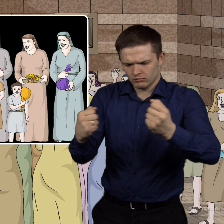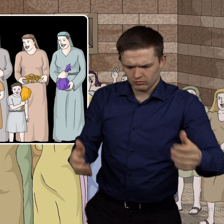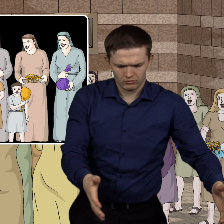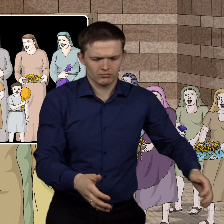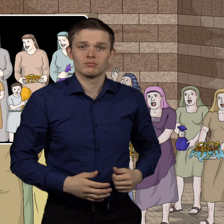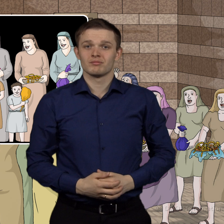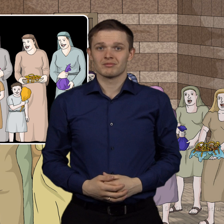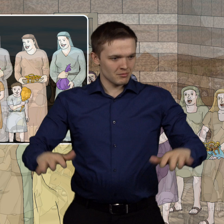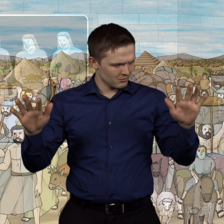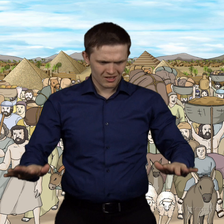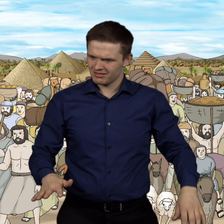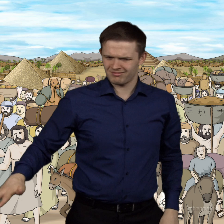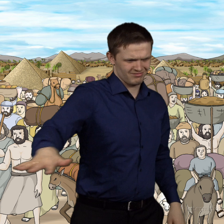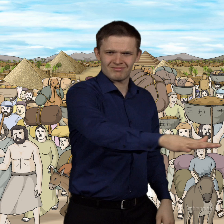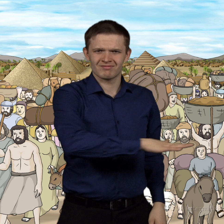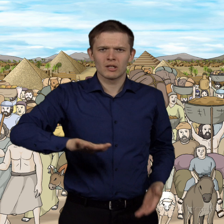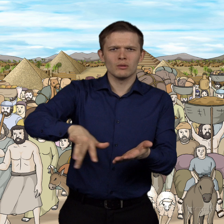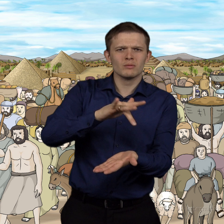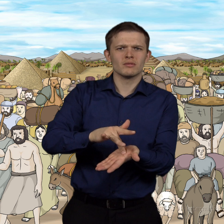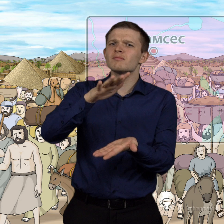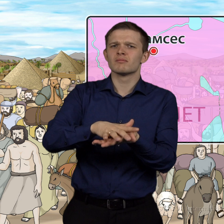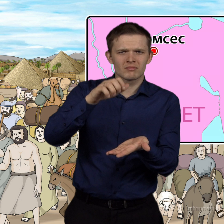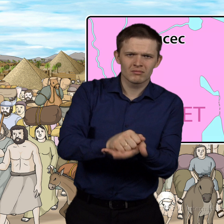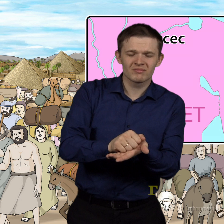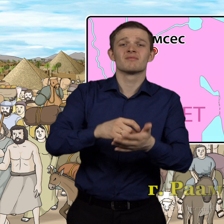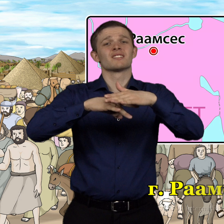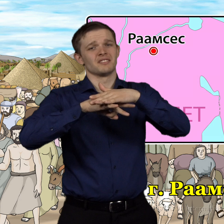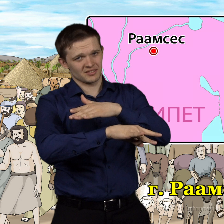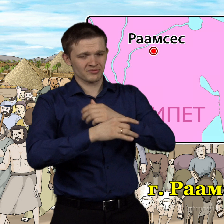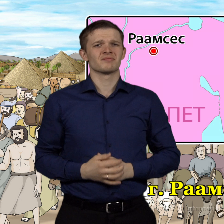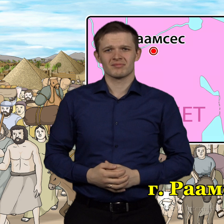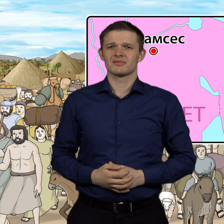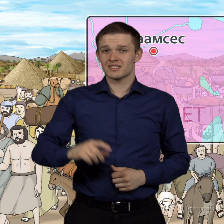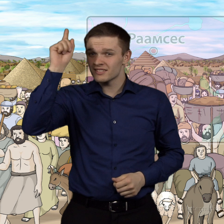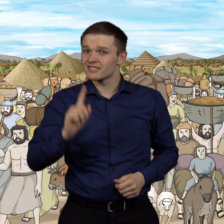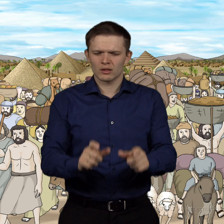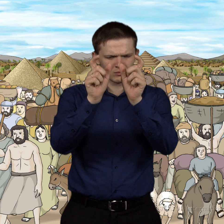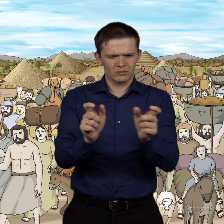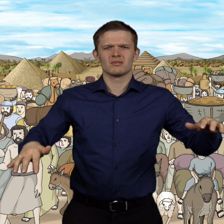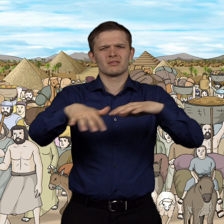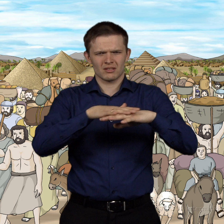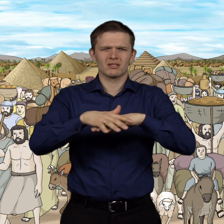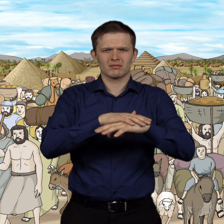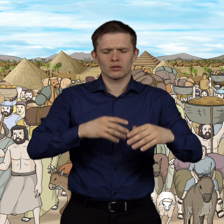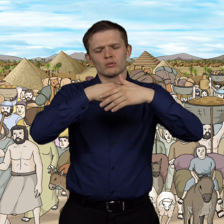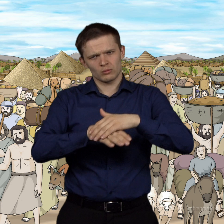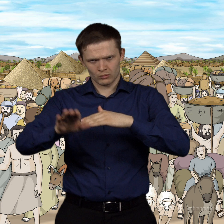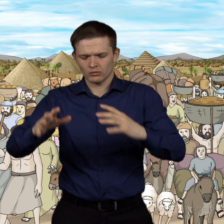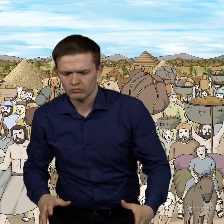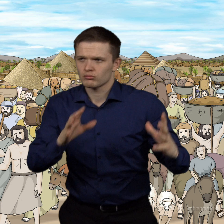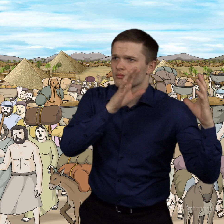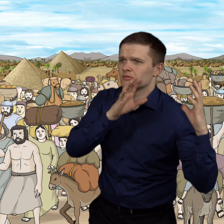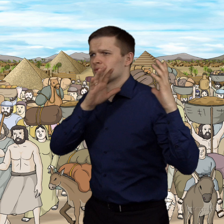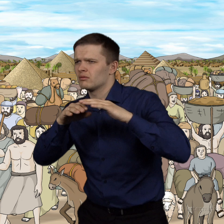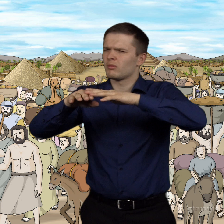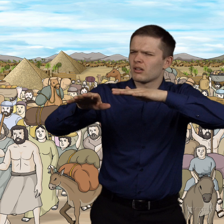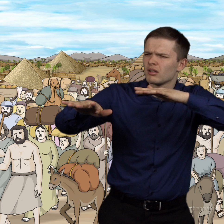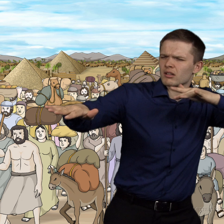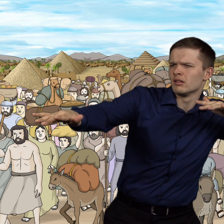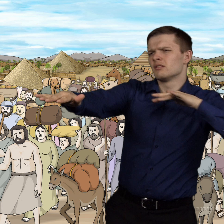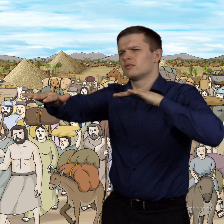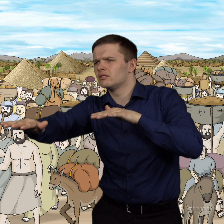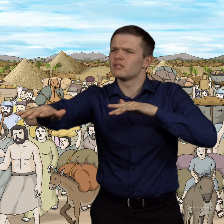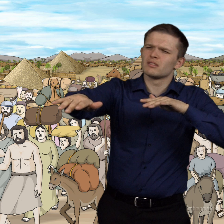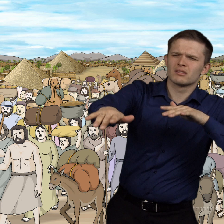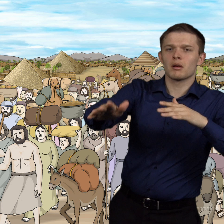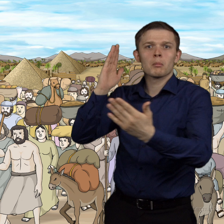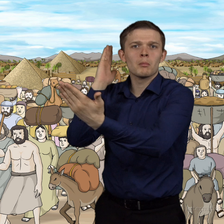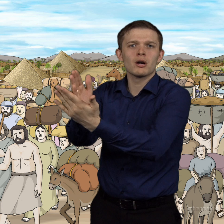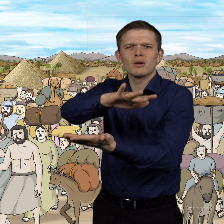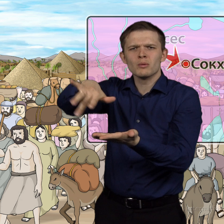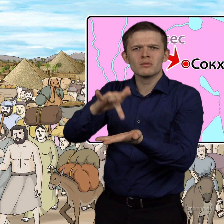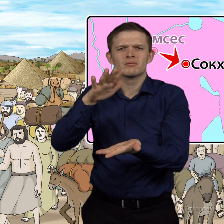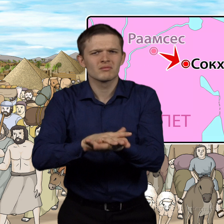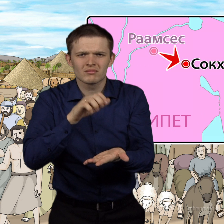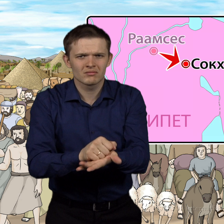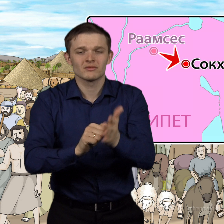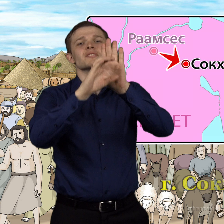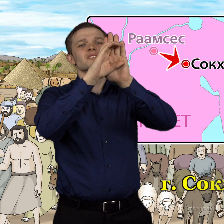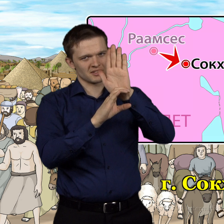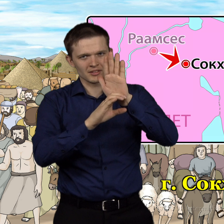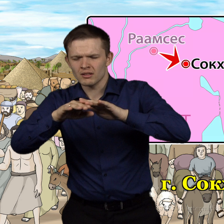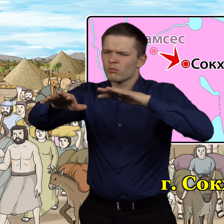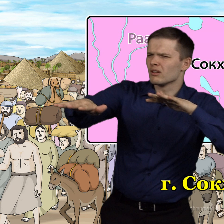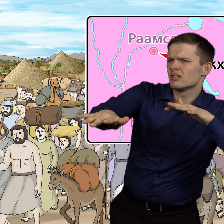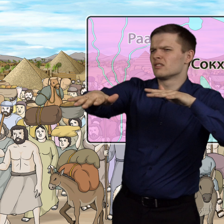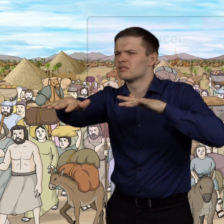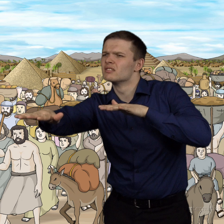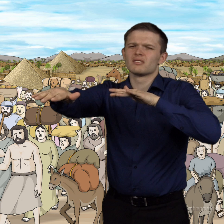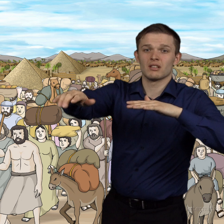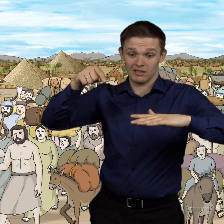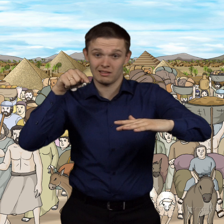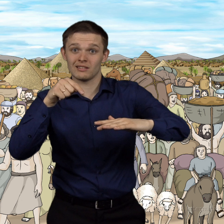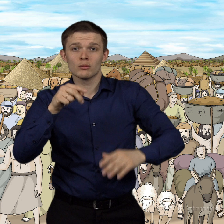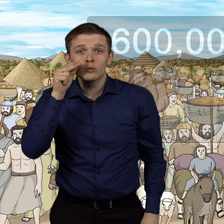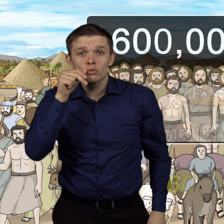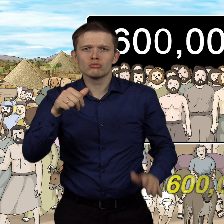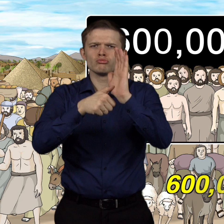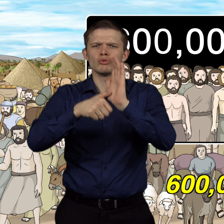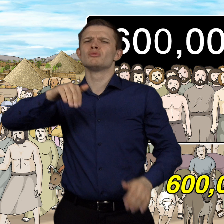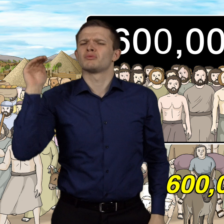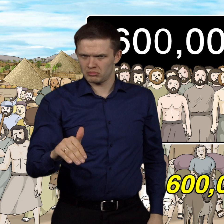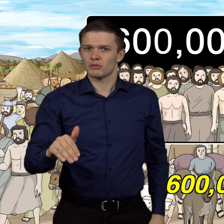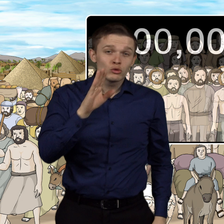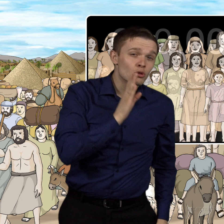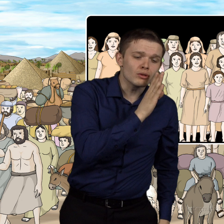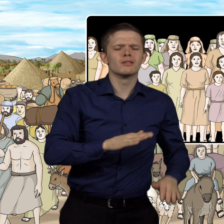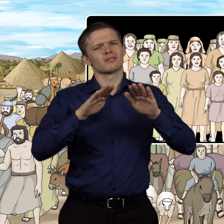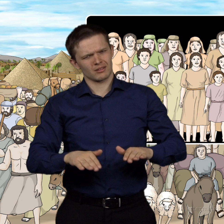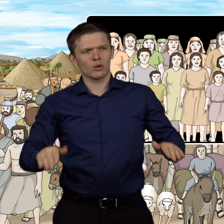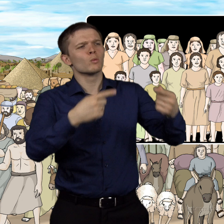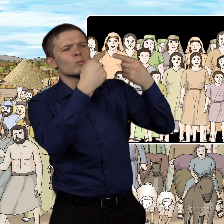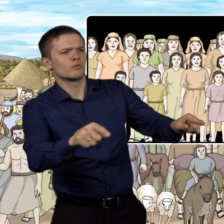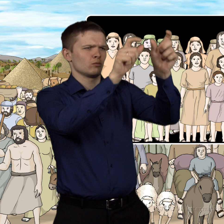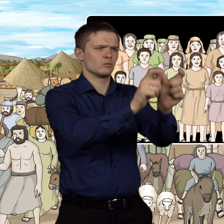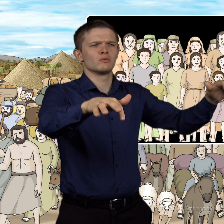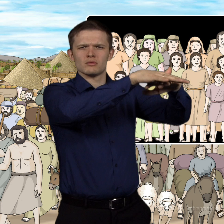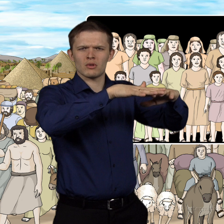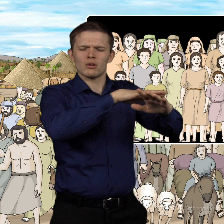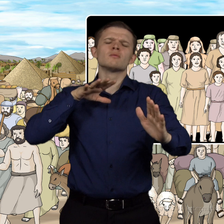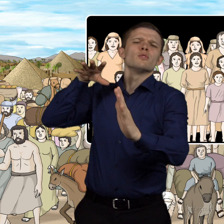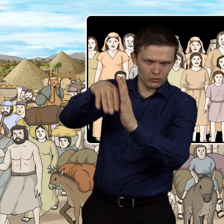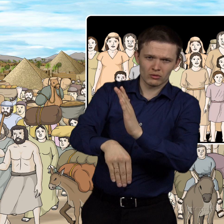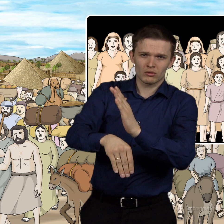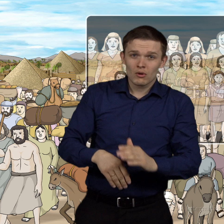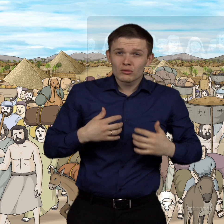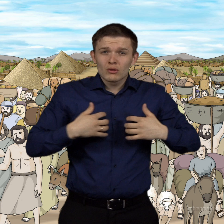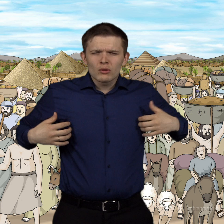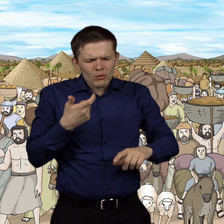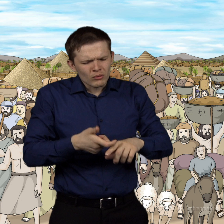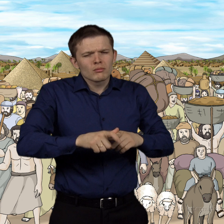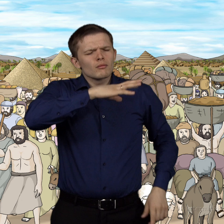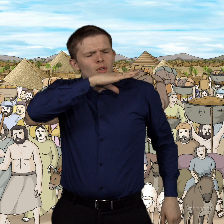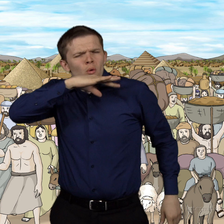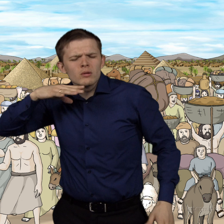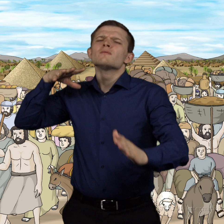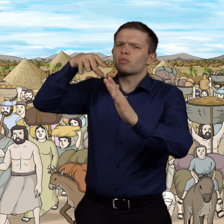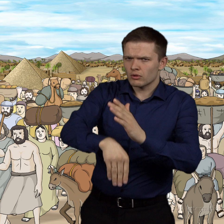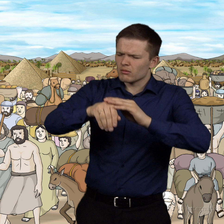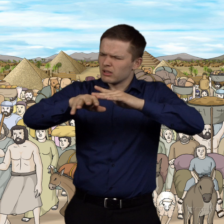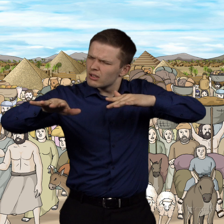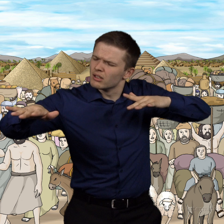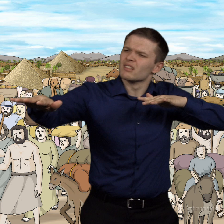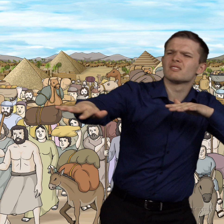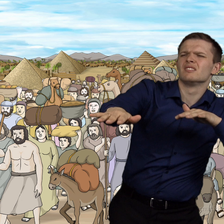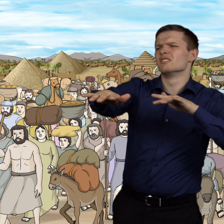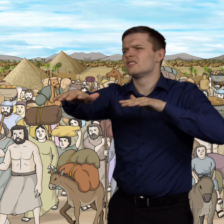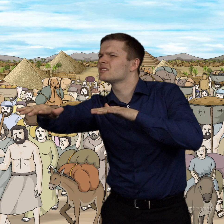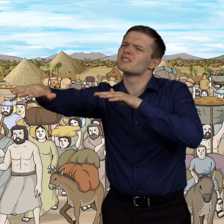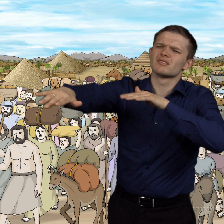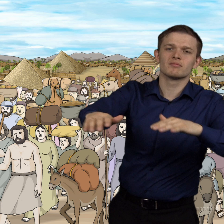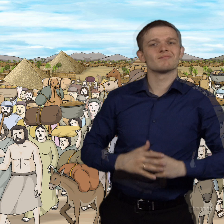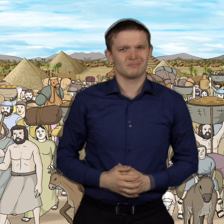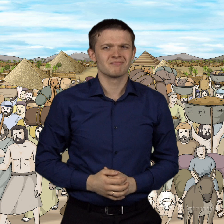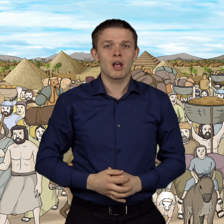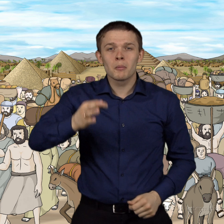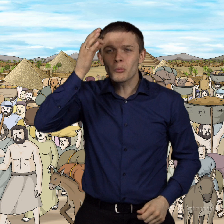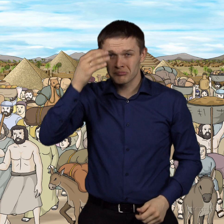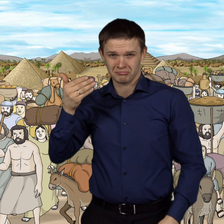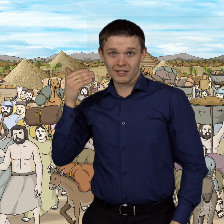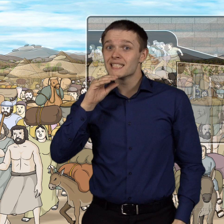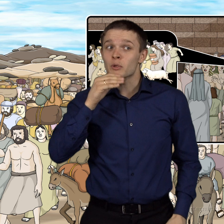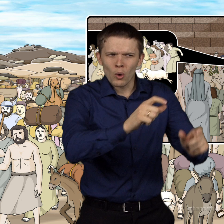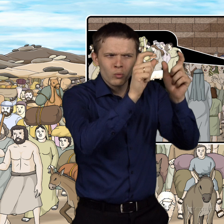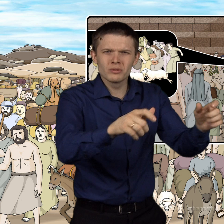The Israelites journeyed from Rameses to Succoth with about 600,000 men on foot, besides women and children.